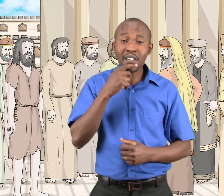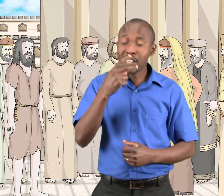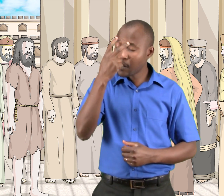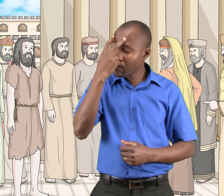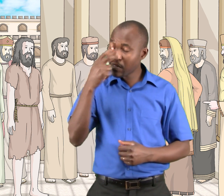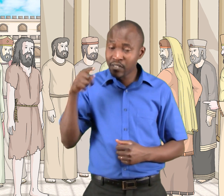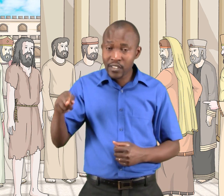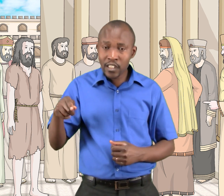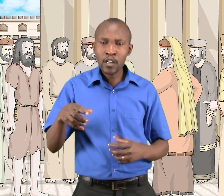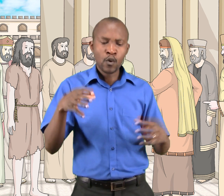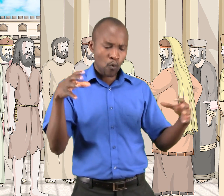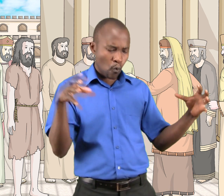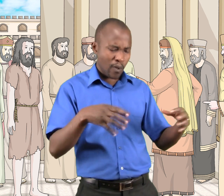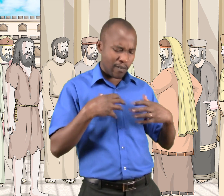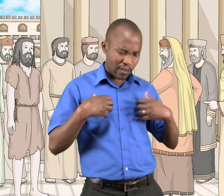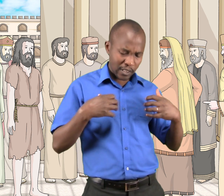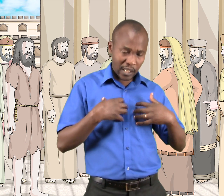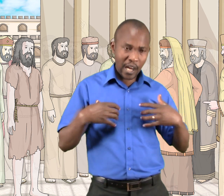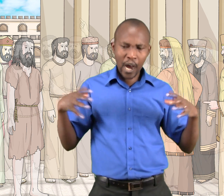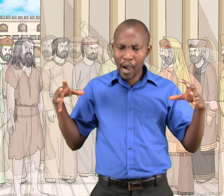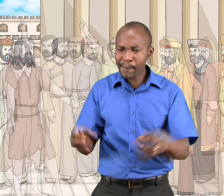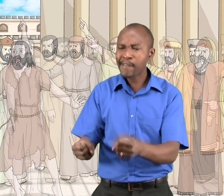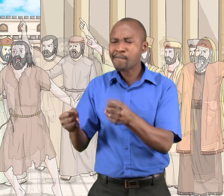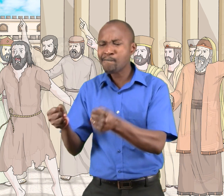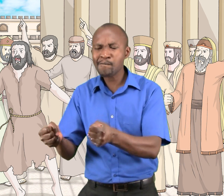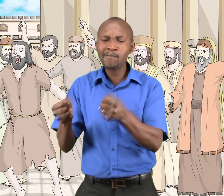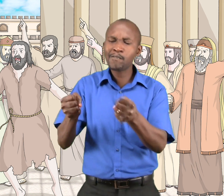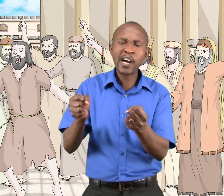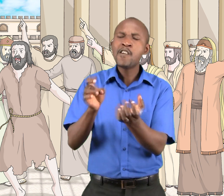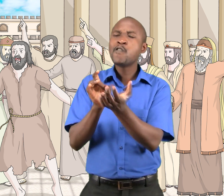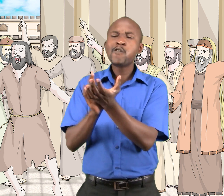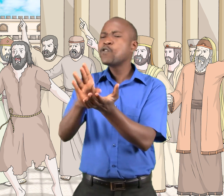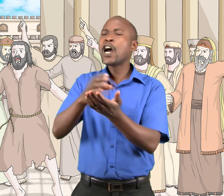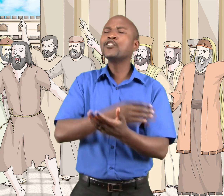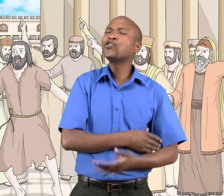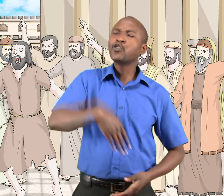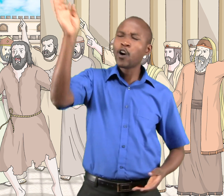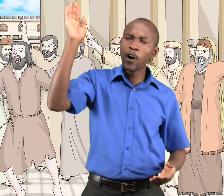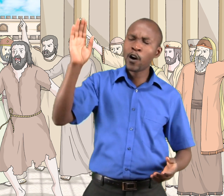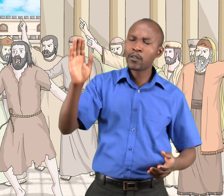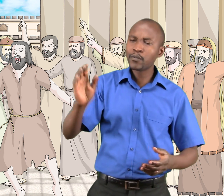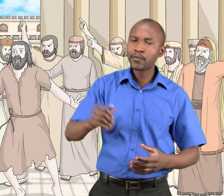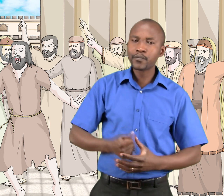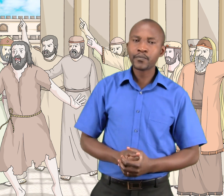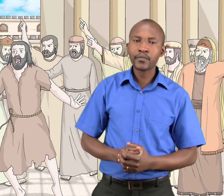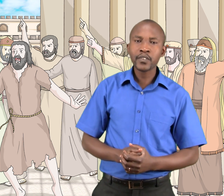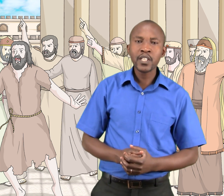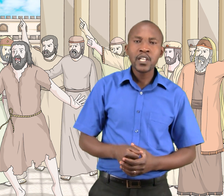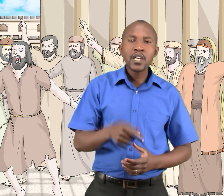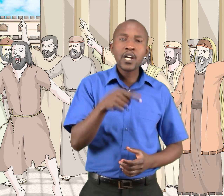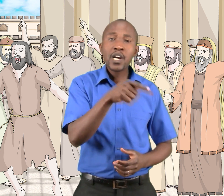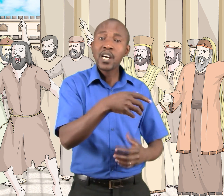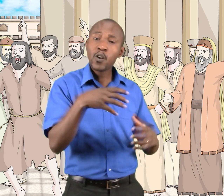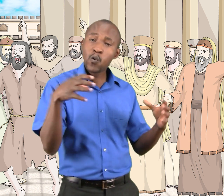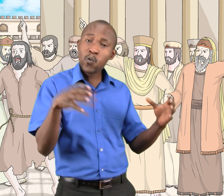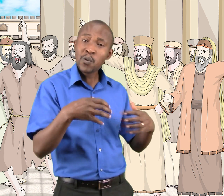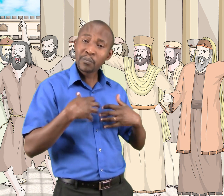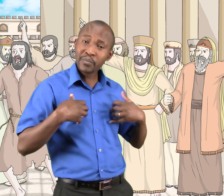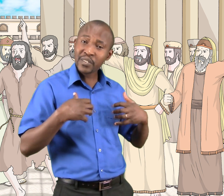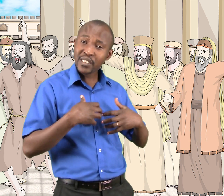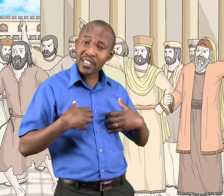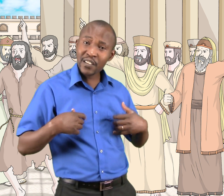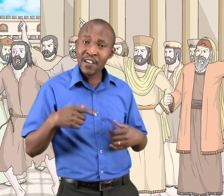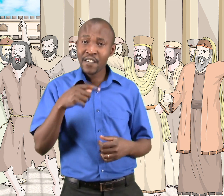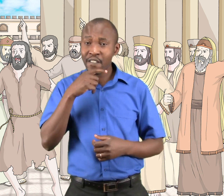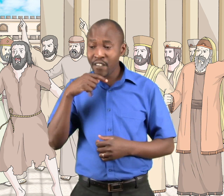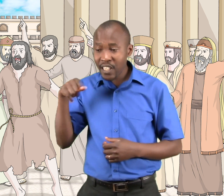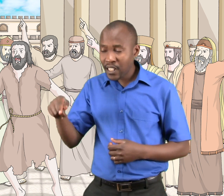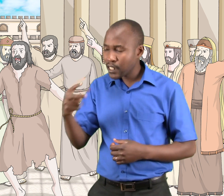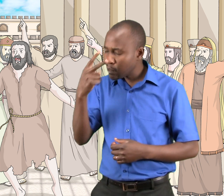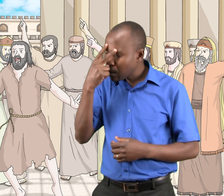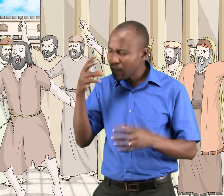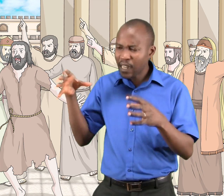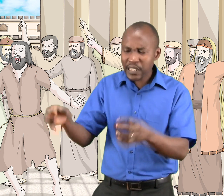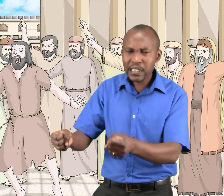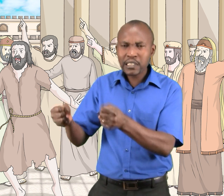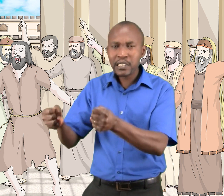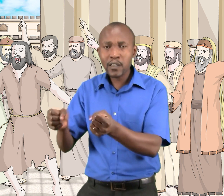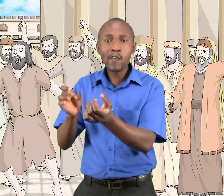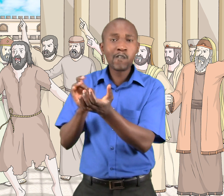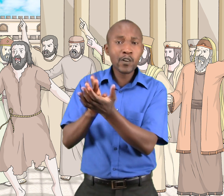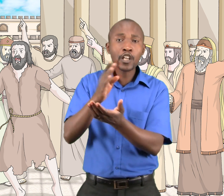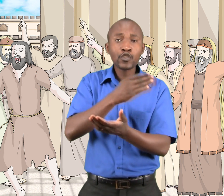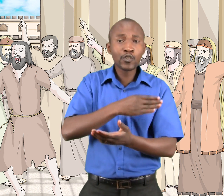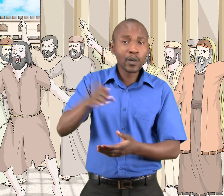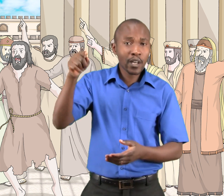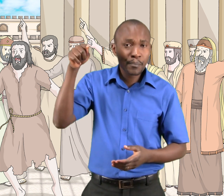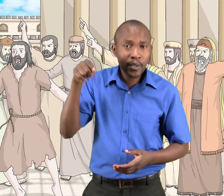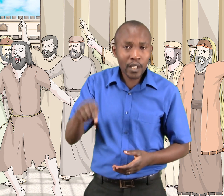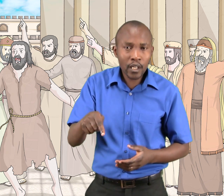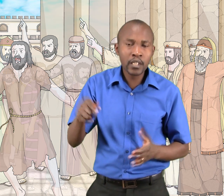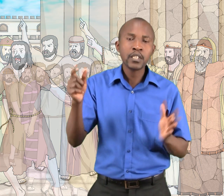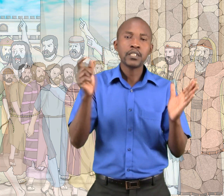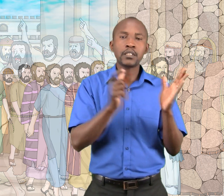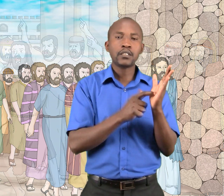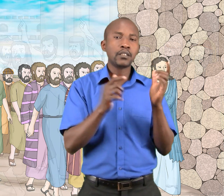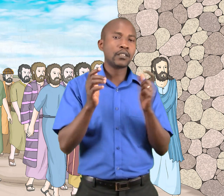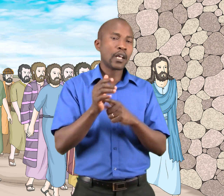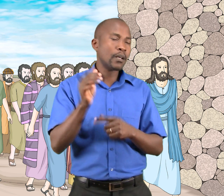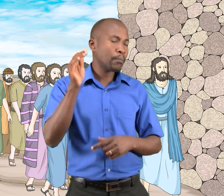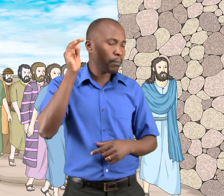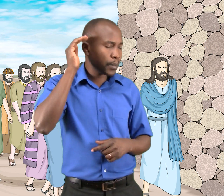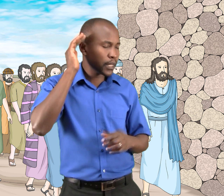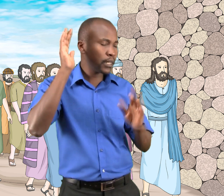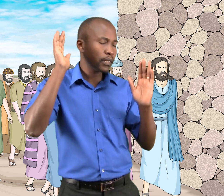And they threw him out.